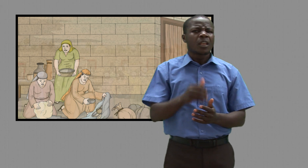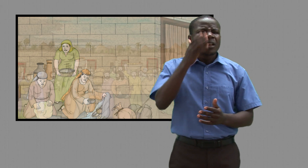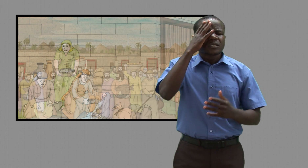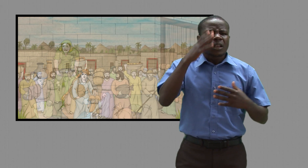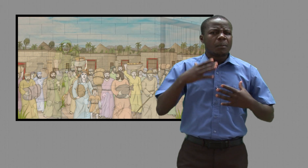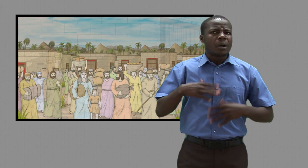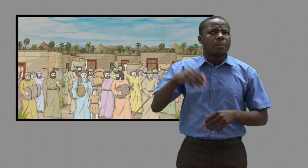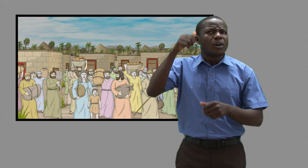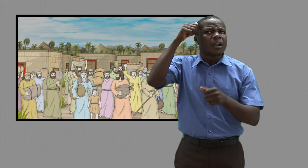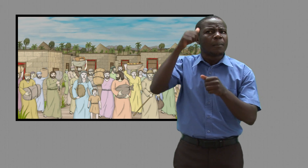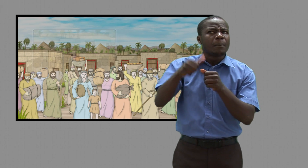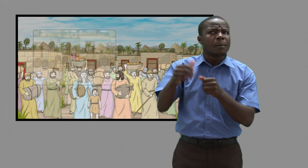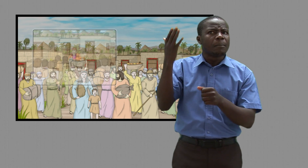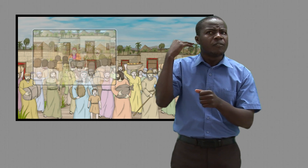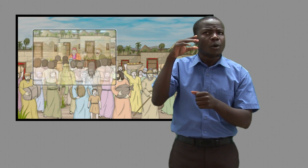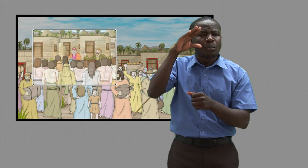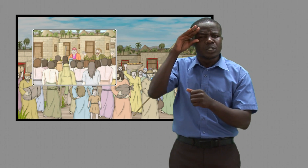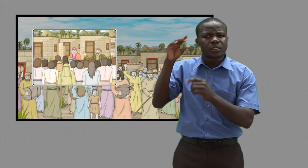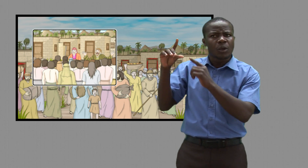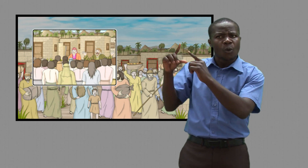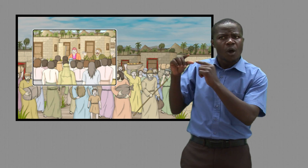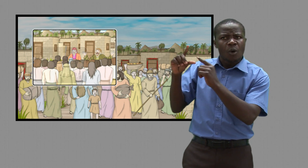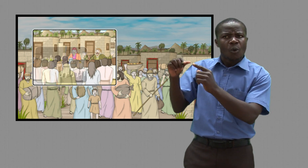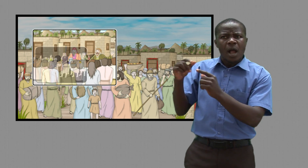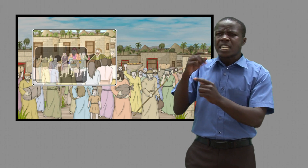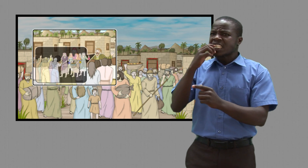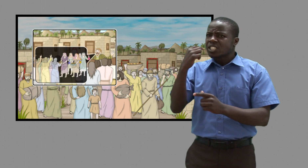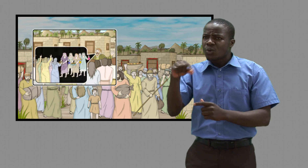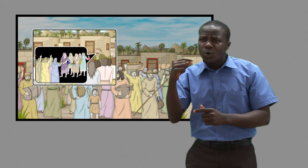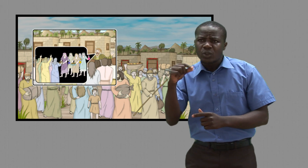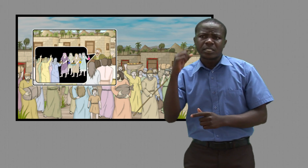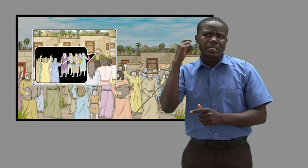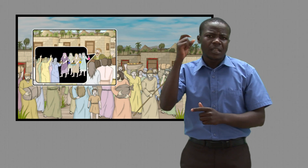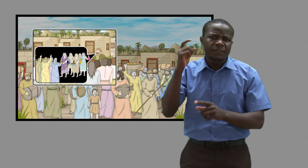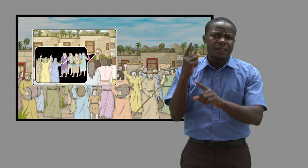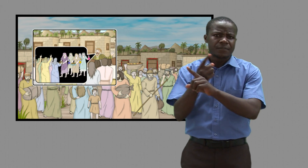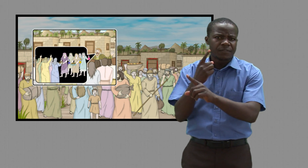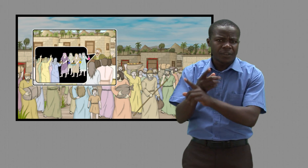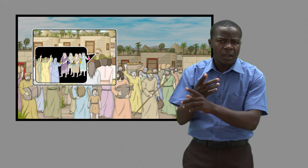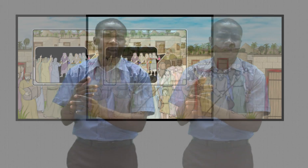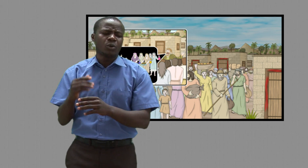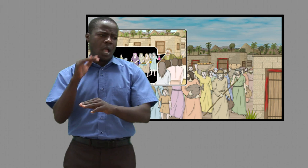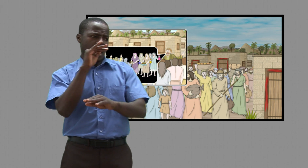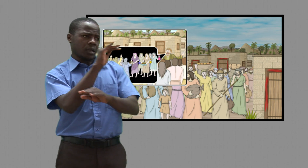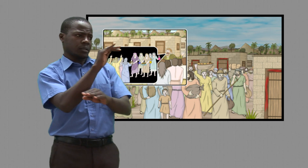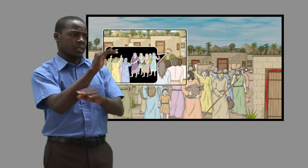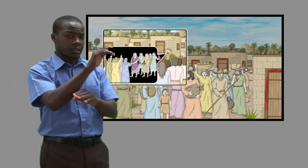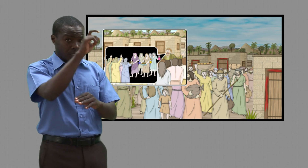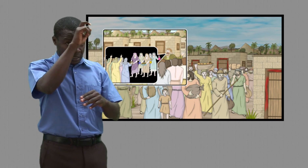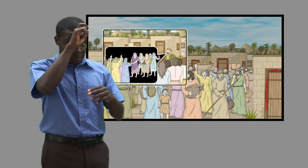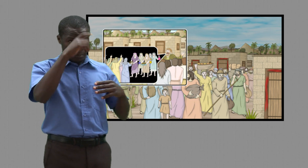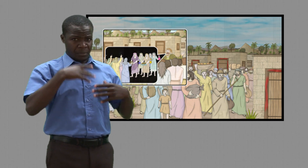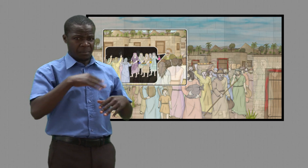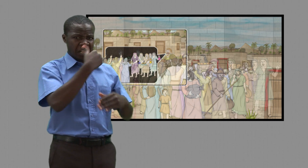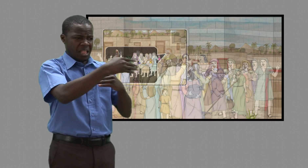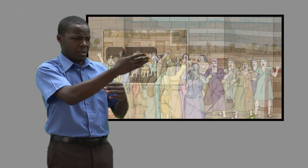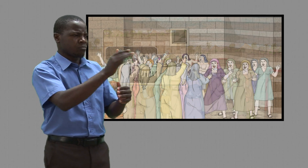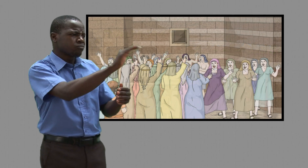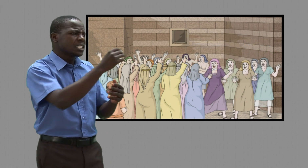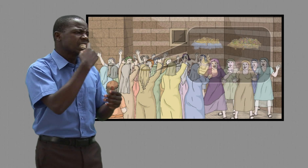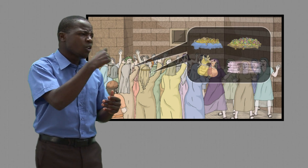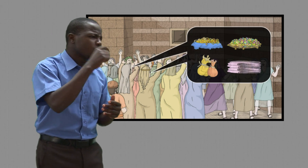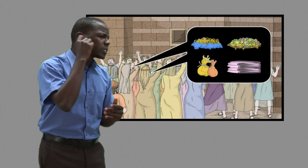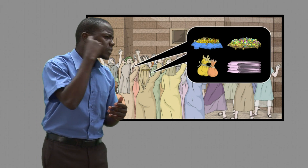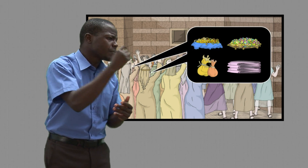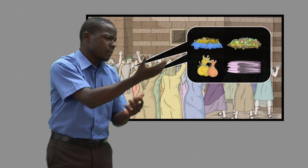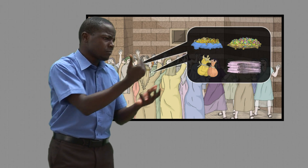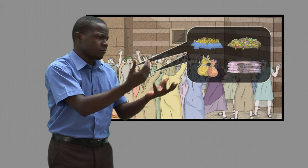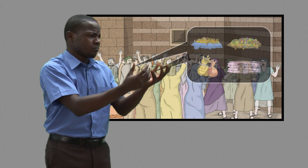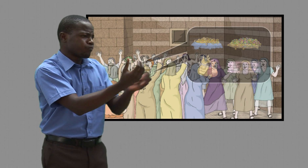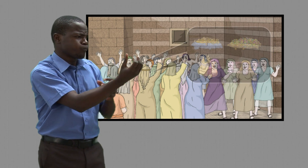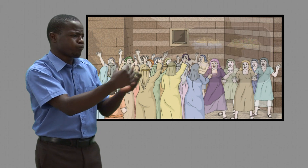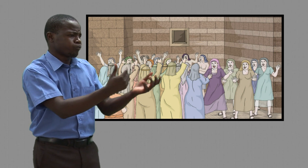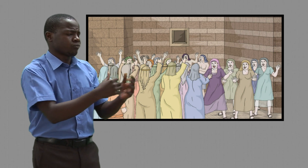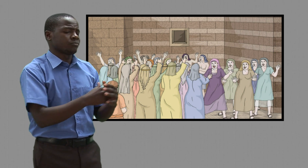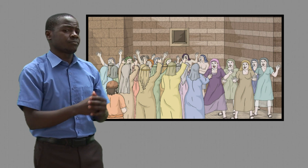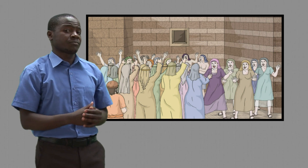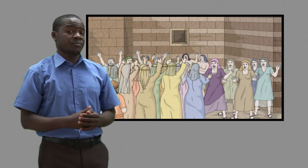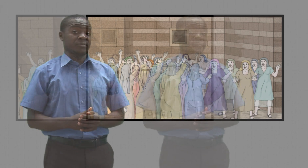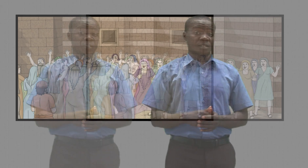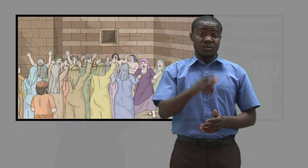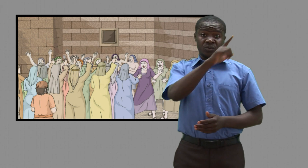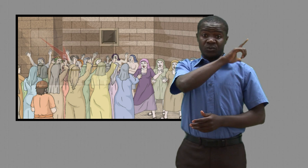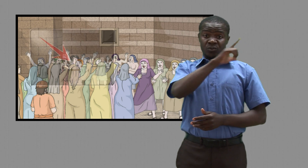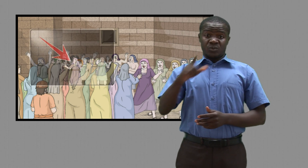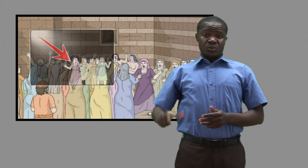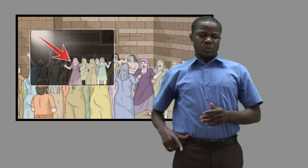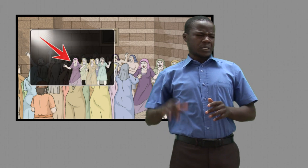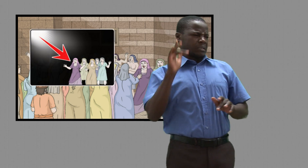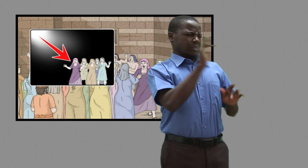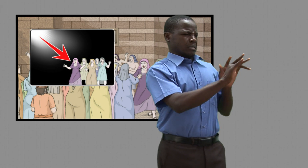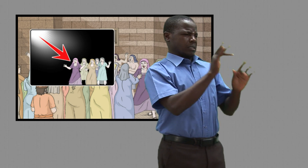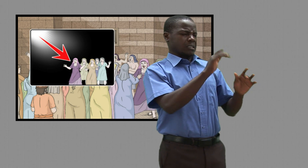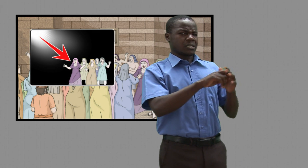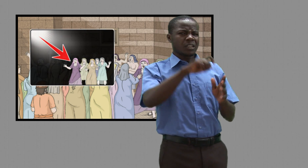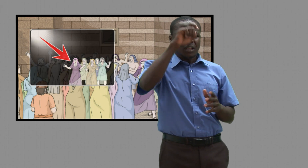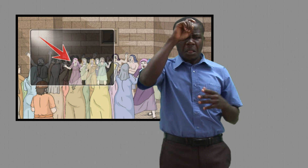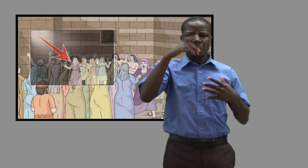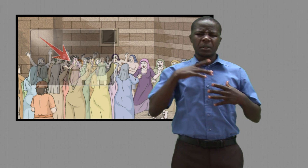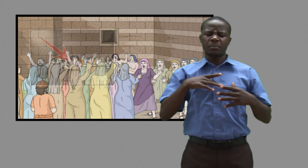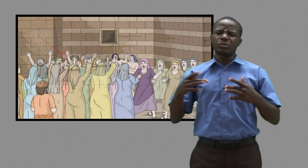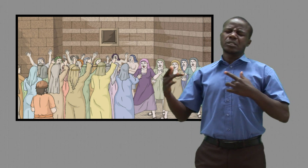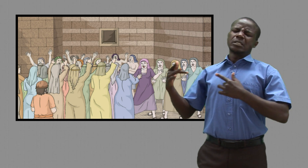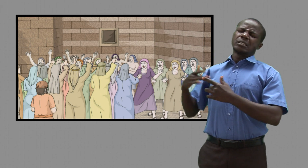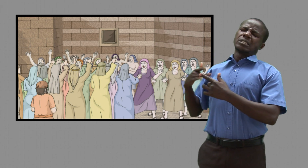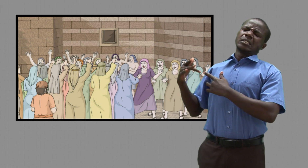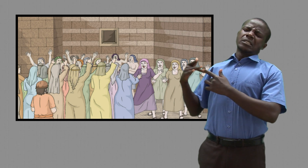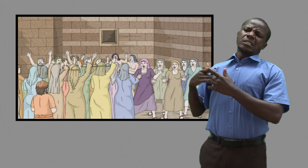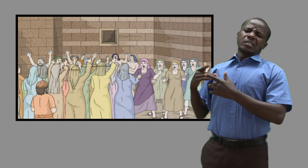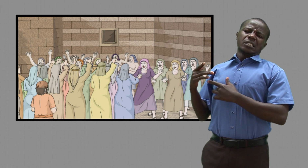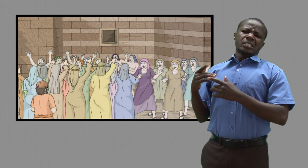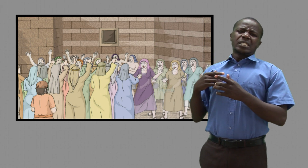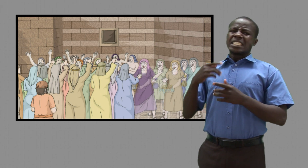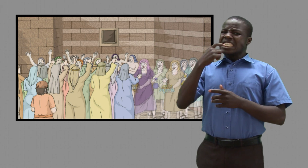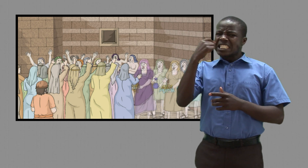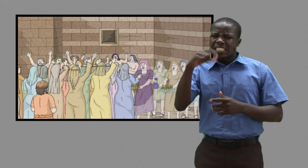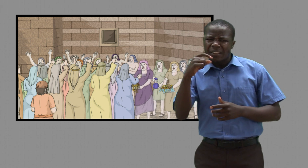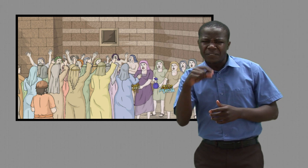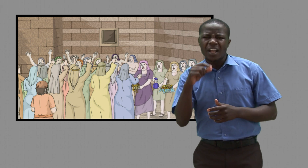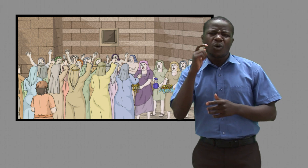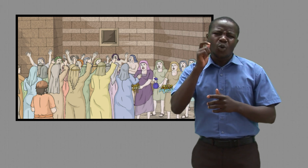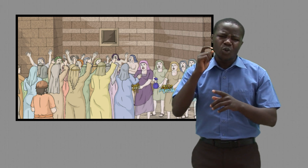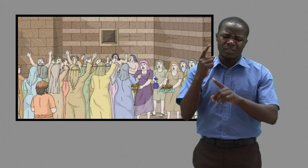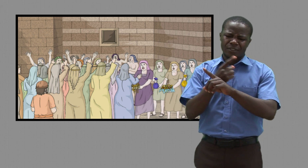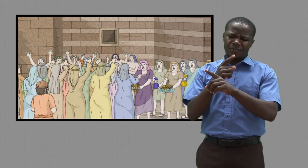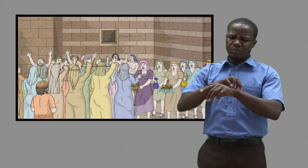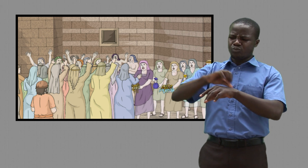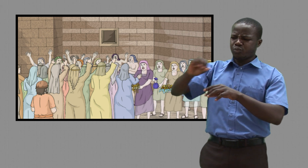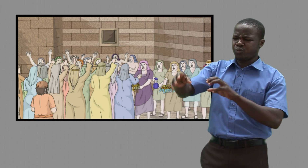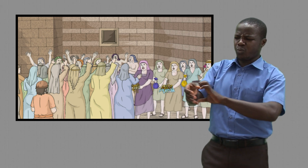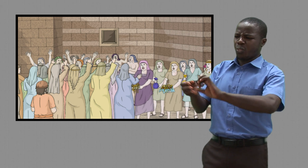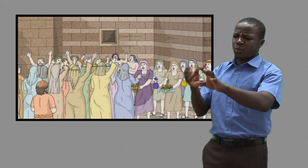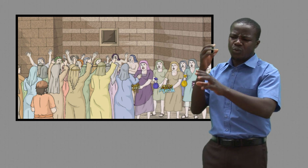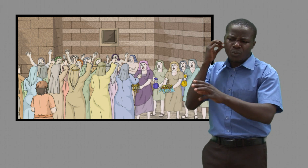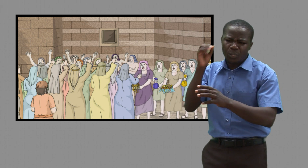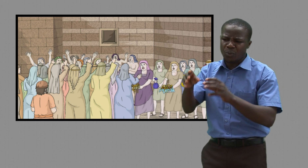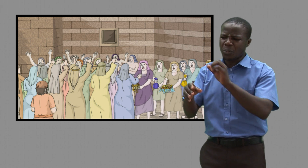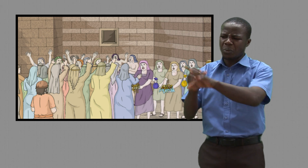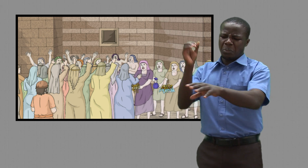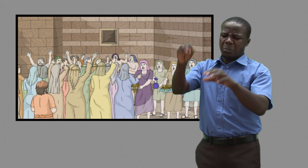Furthermore, the Israelites acted on Moses’ word and asked the Egyptians for articles of silver and gold, and for clothing.